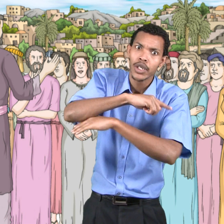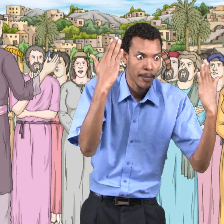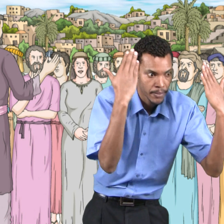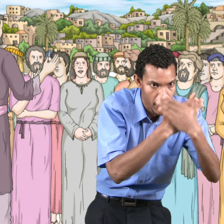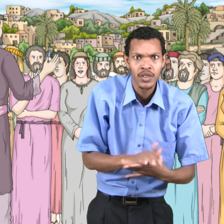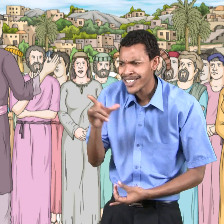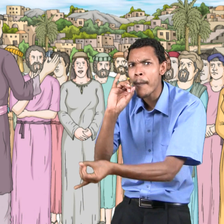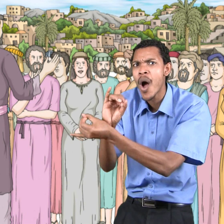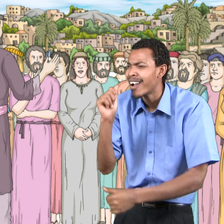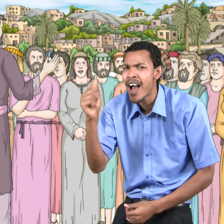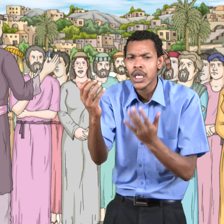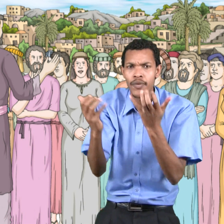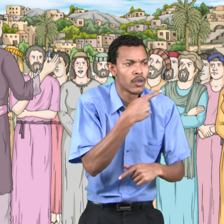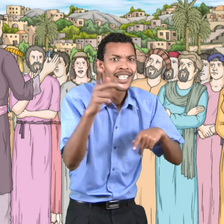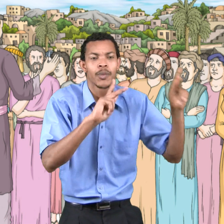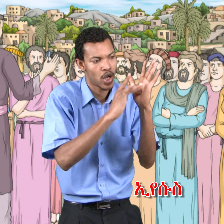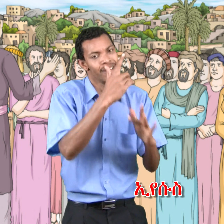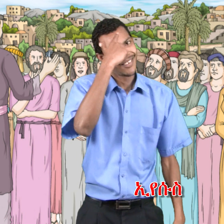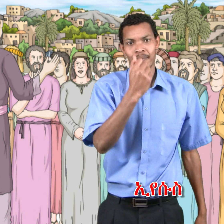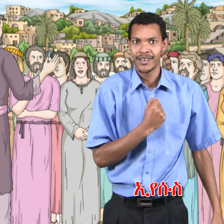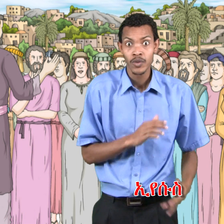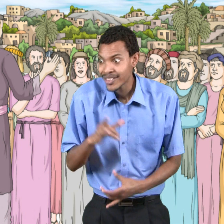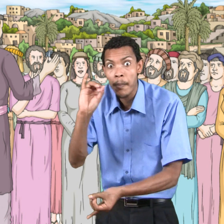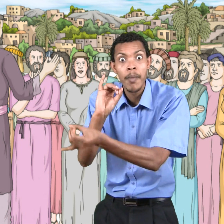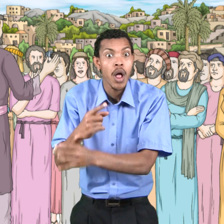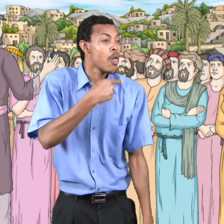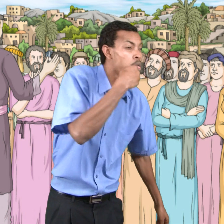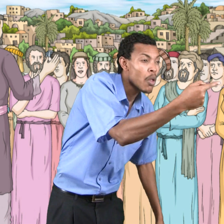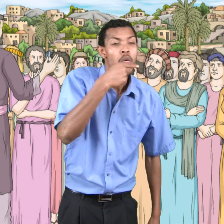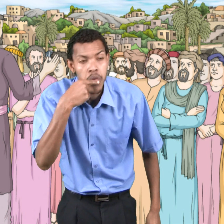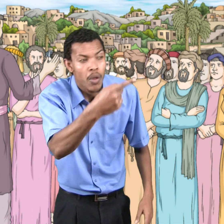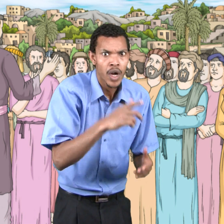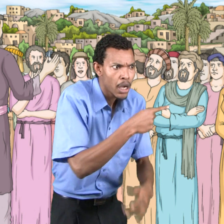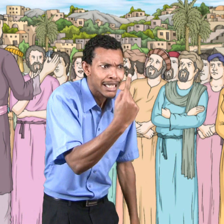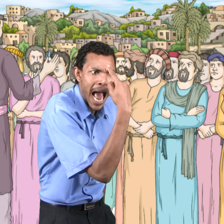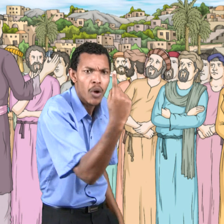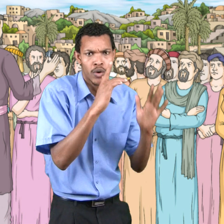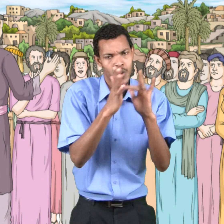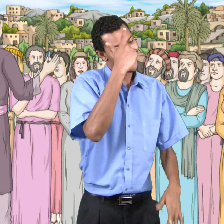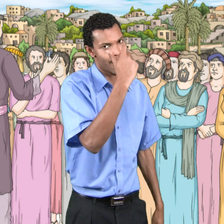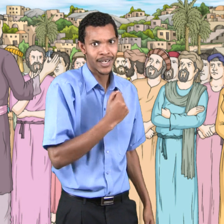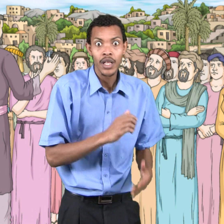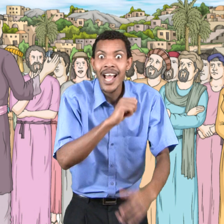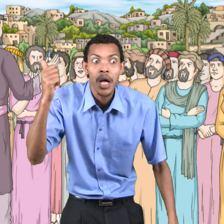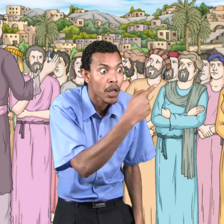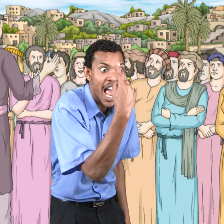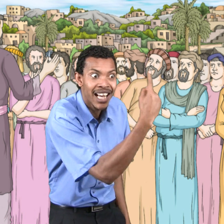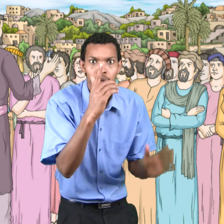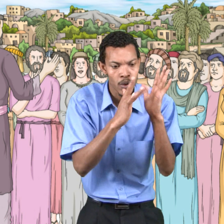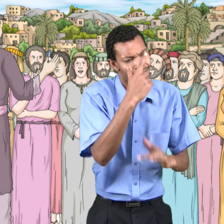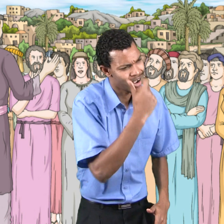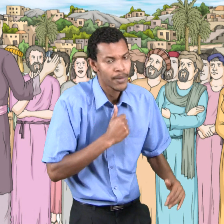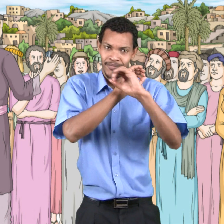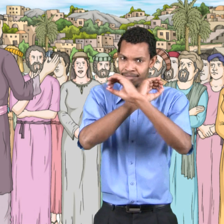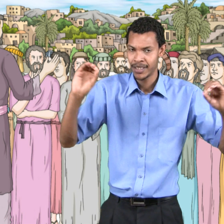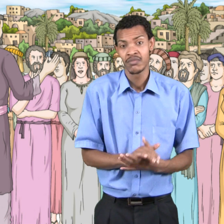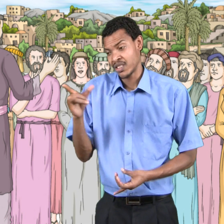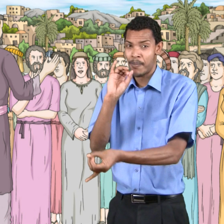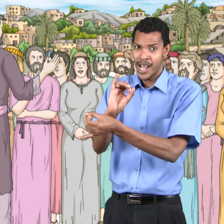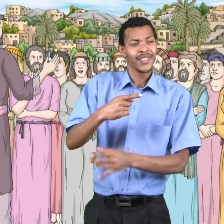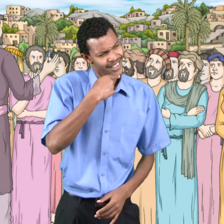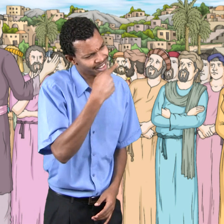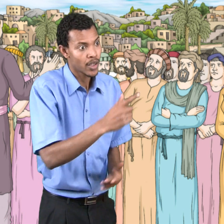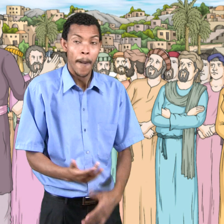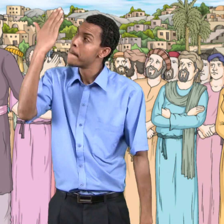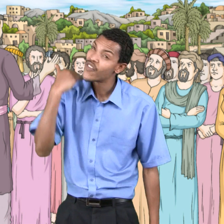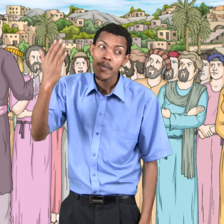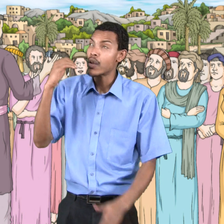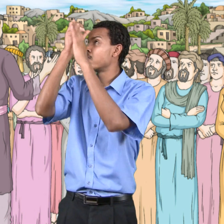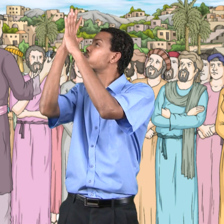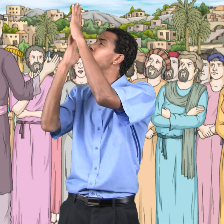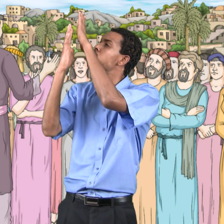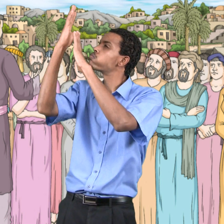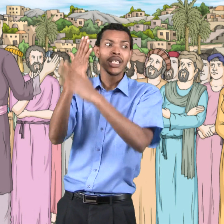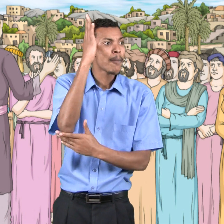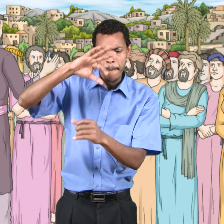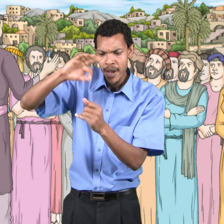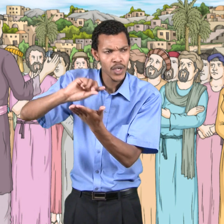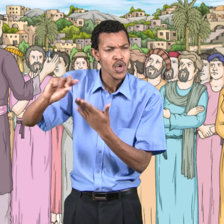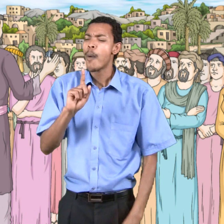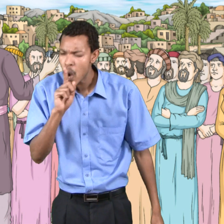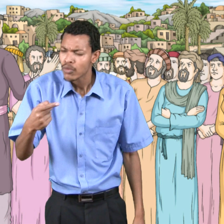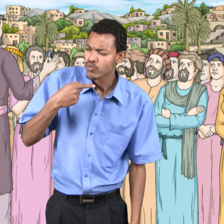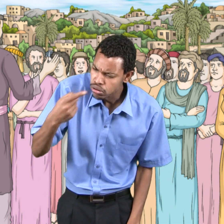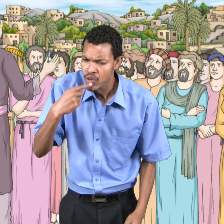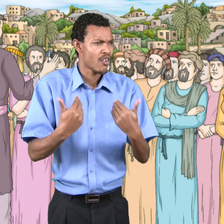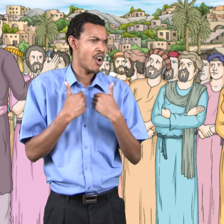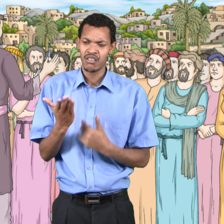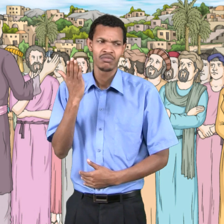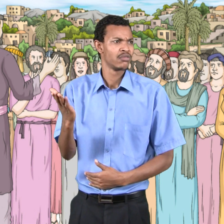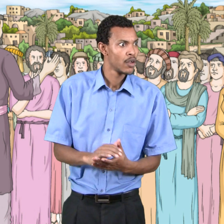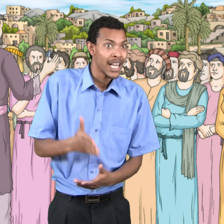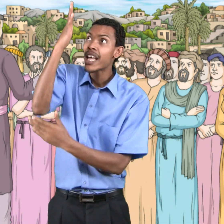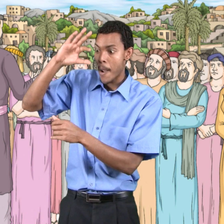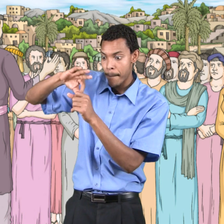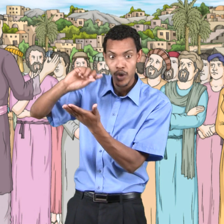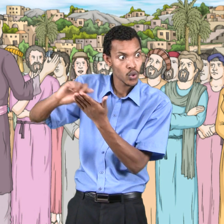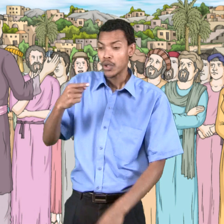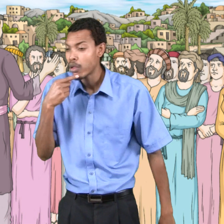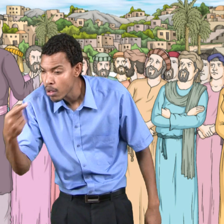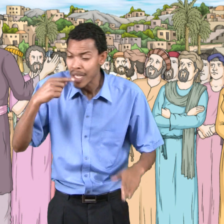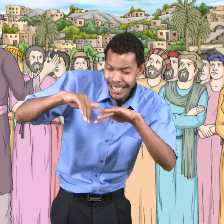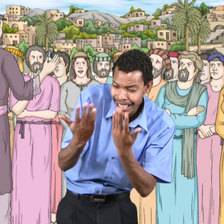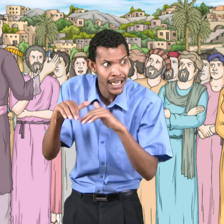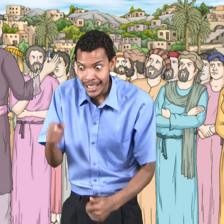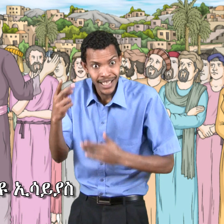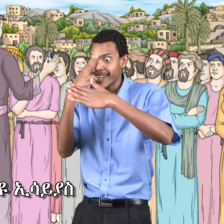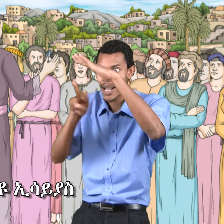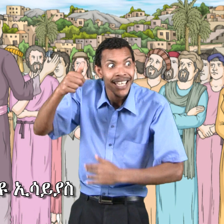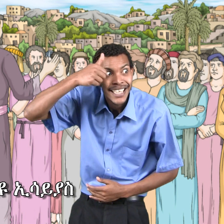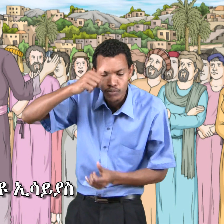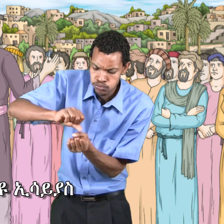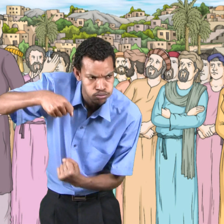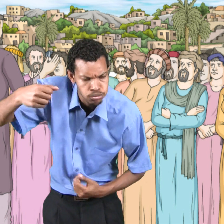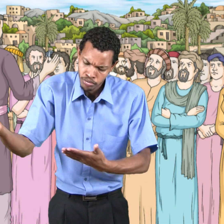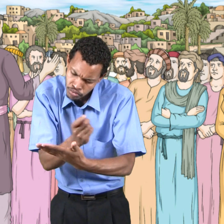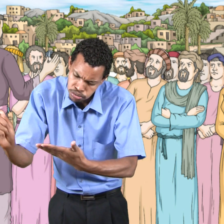Some of them were convinced by what he said, but others refused to believe.